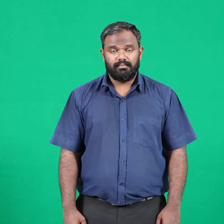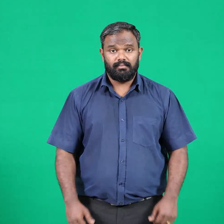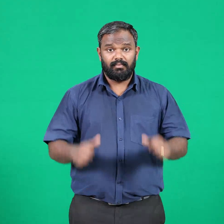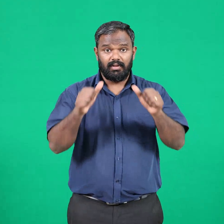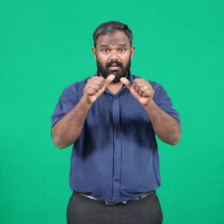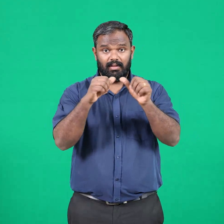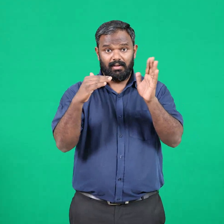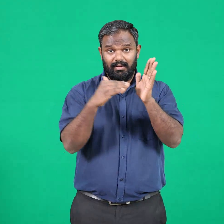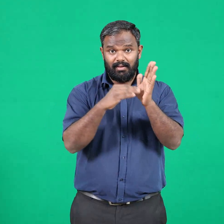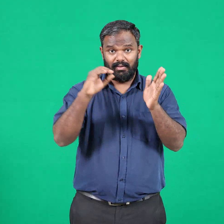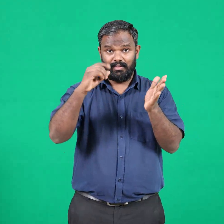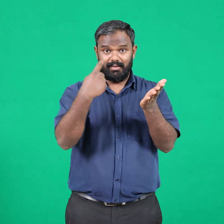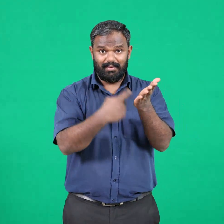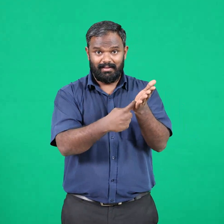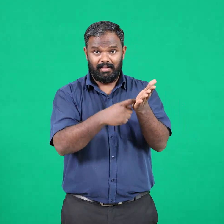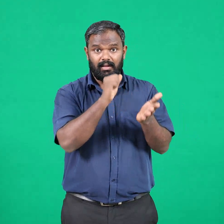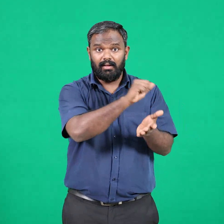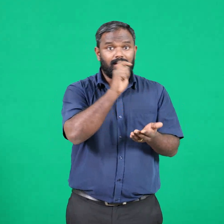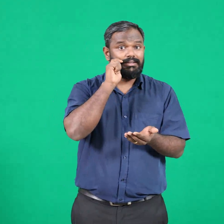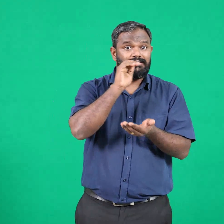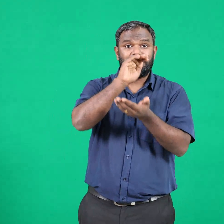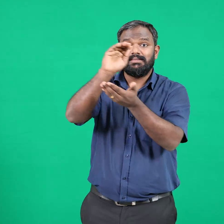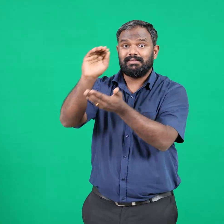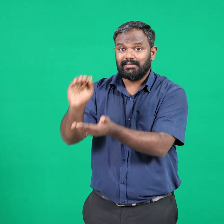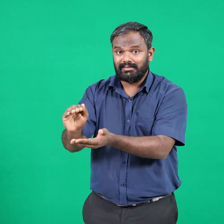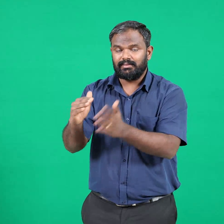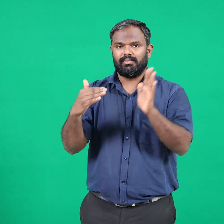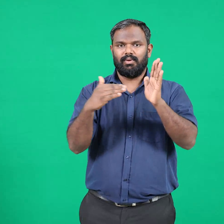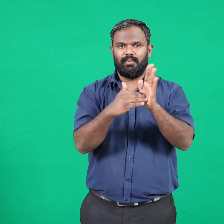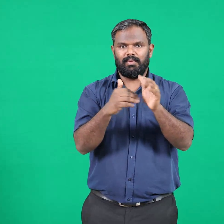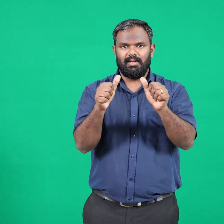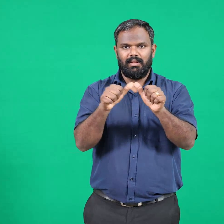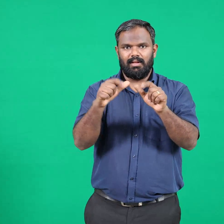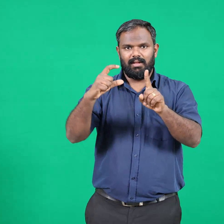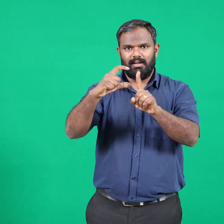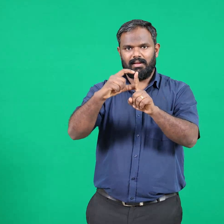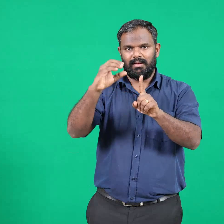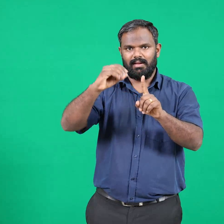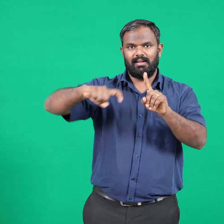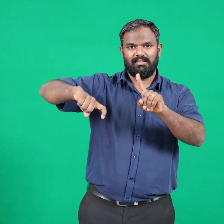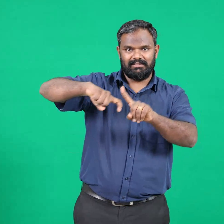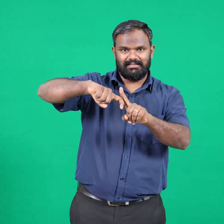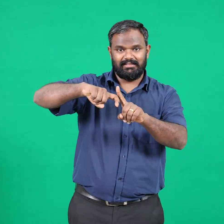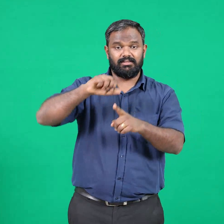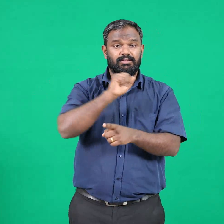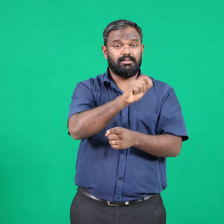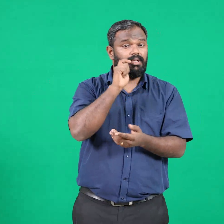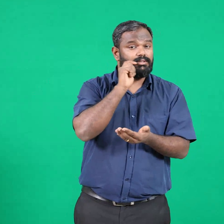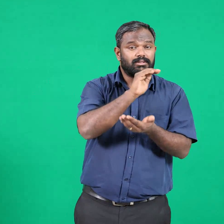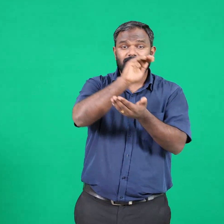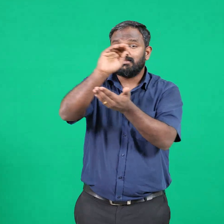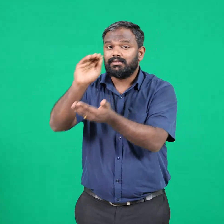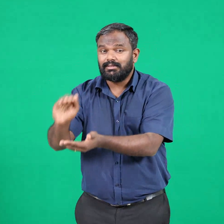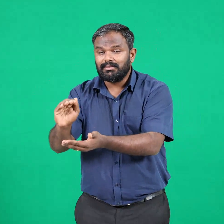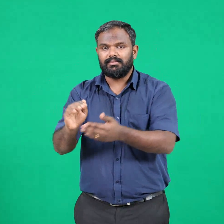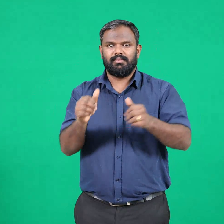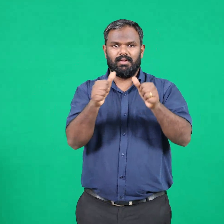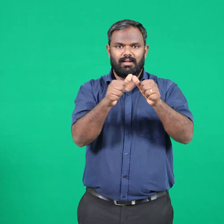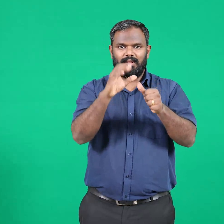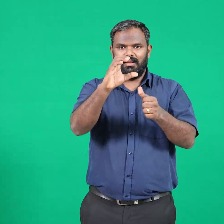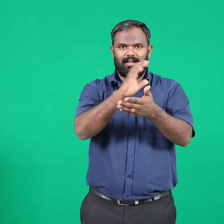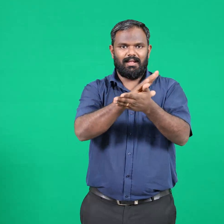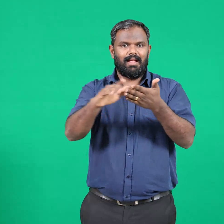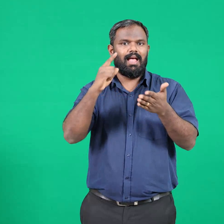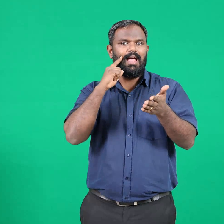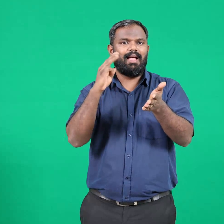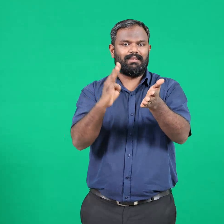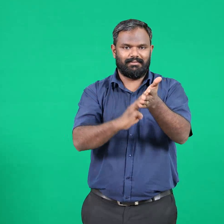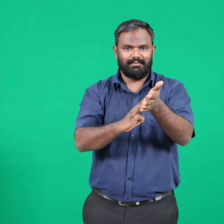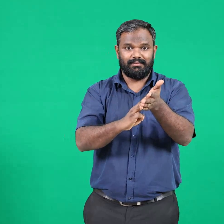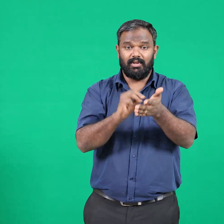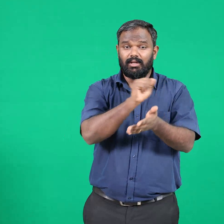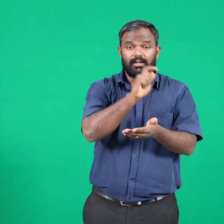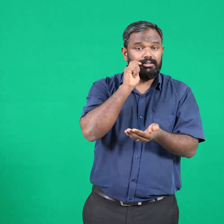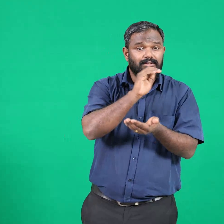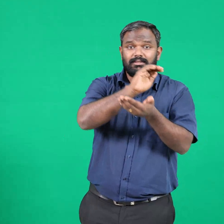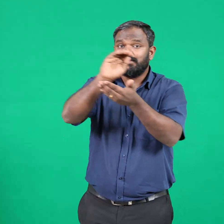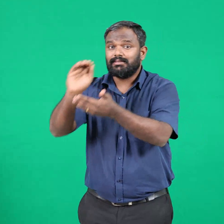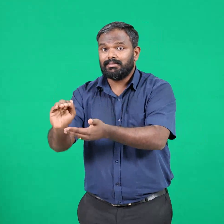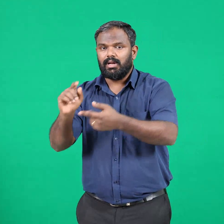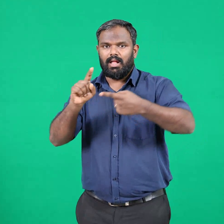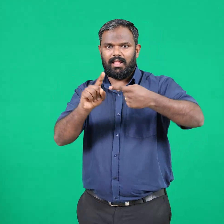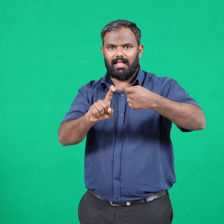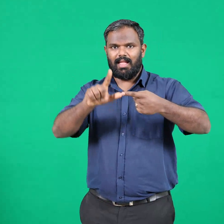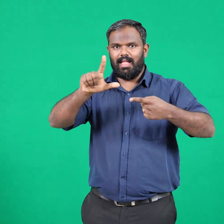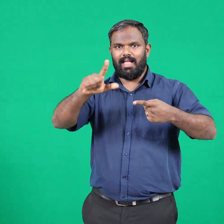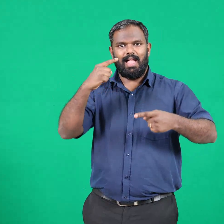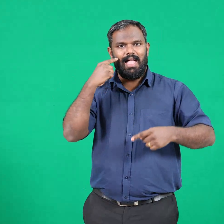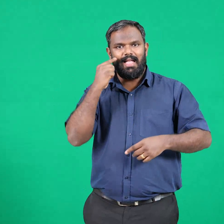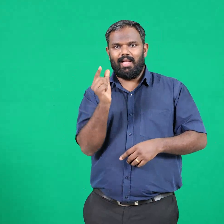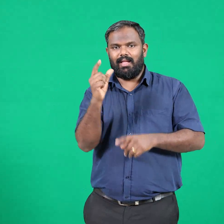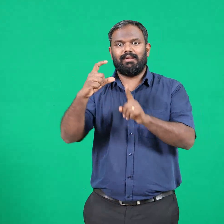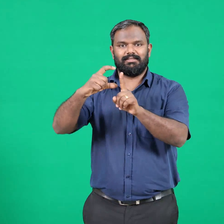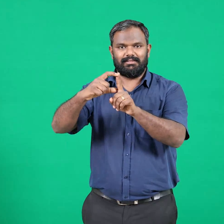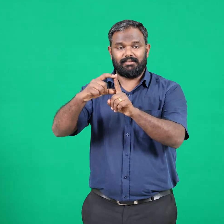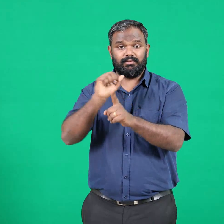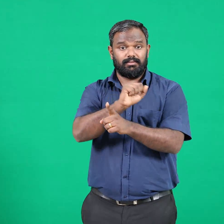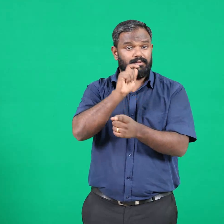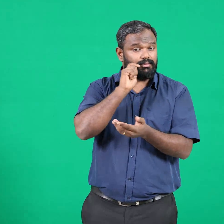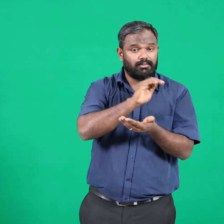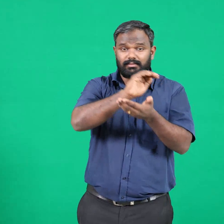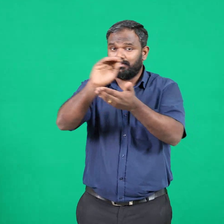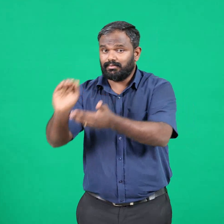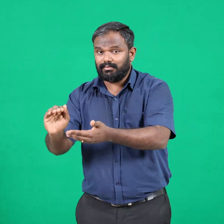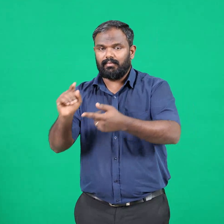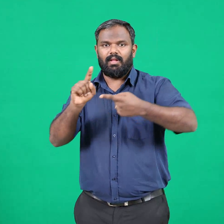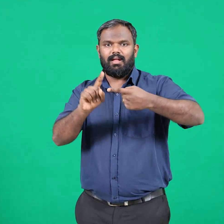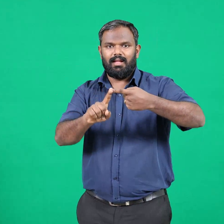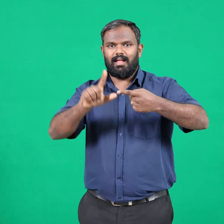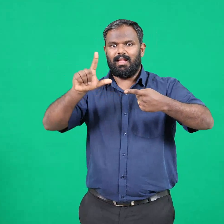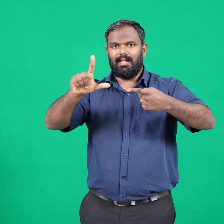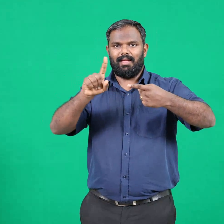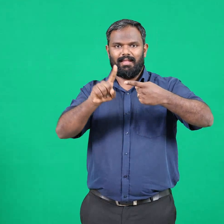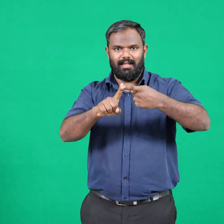Azor was the father of Zadok, Zadok the father of Achim, and Achim the father of Eliud.